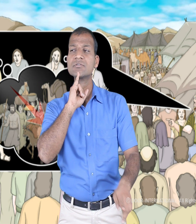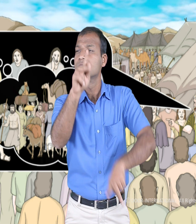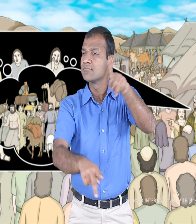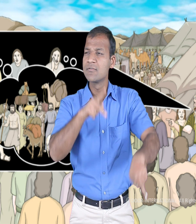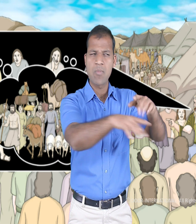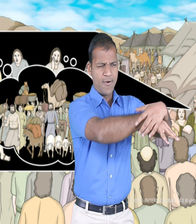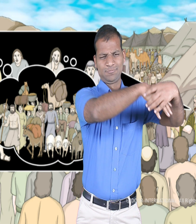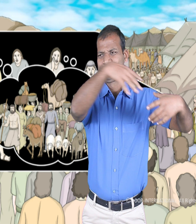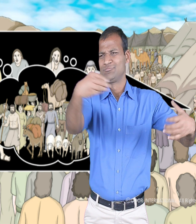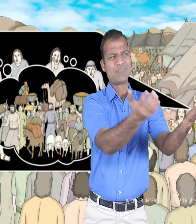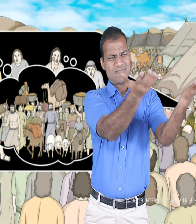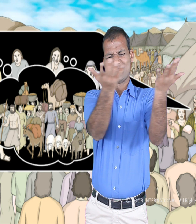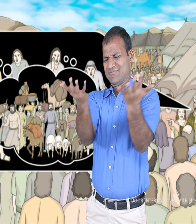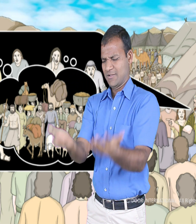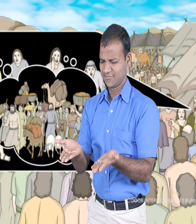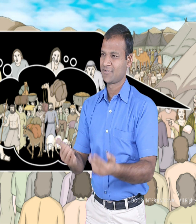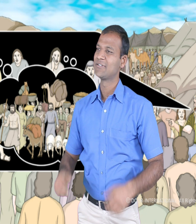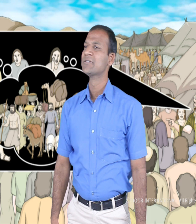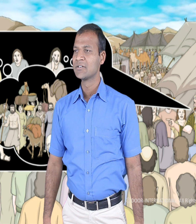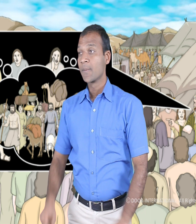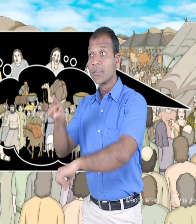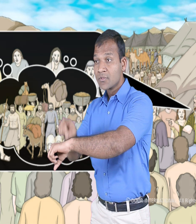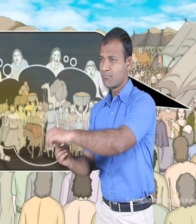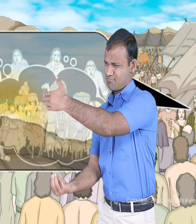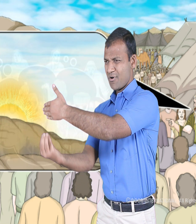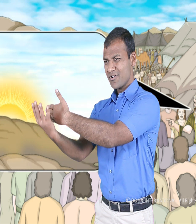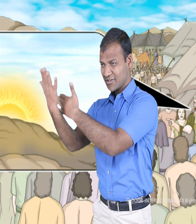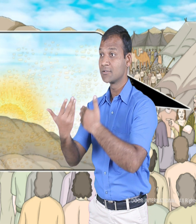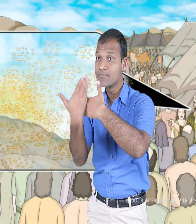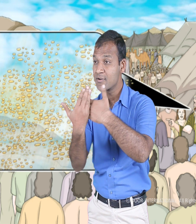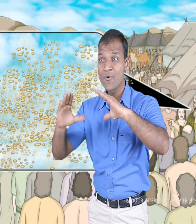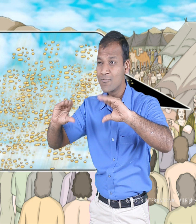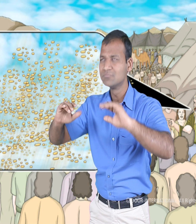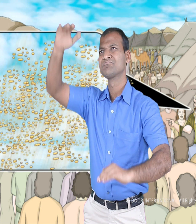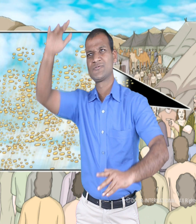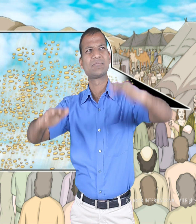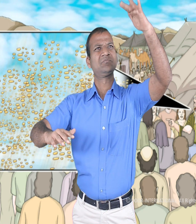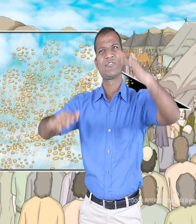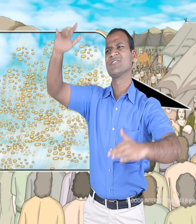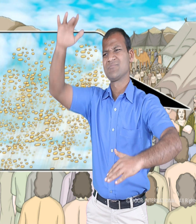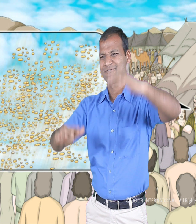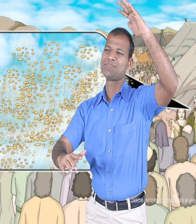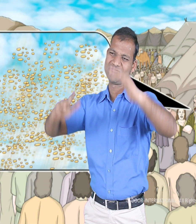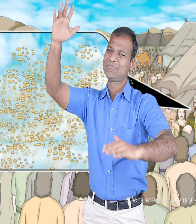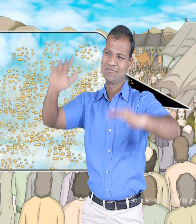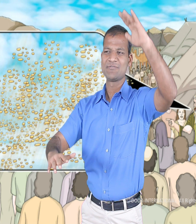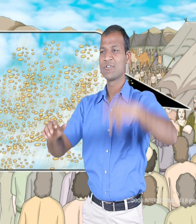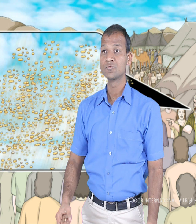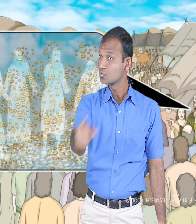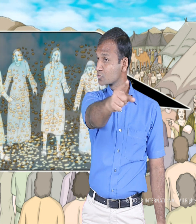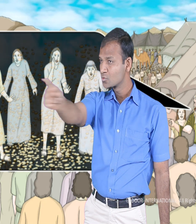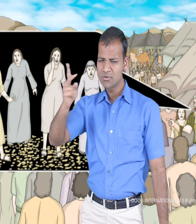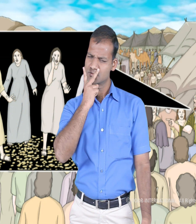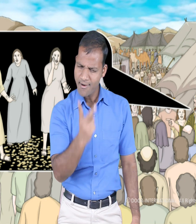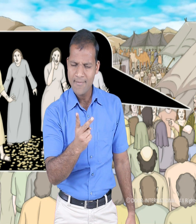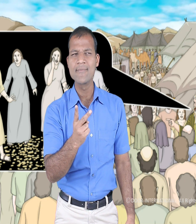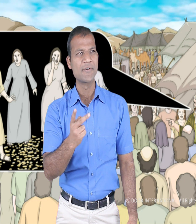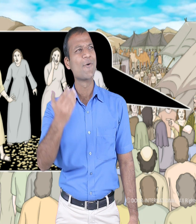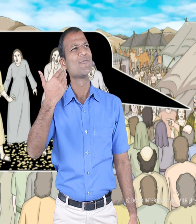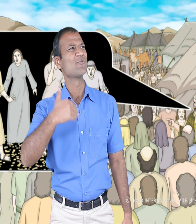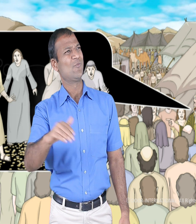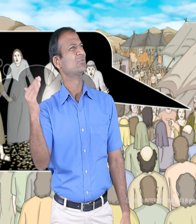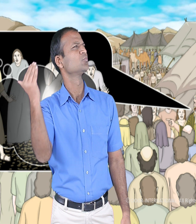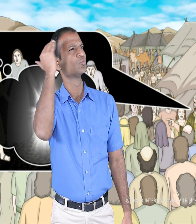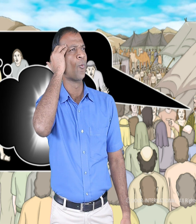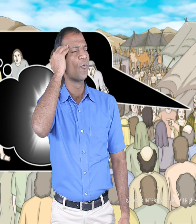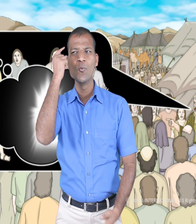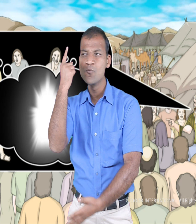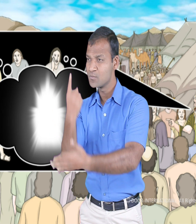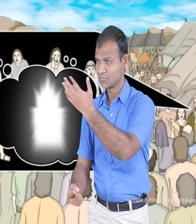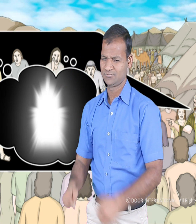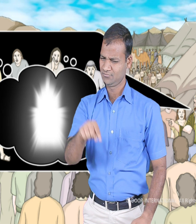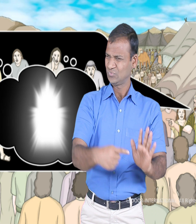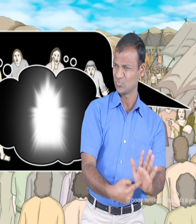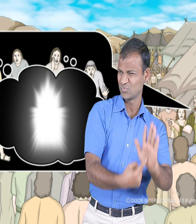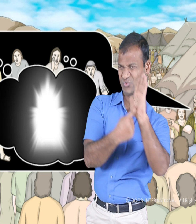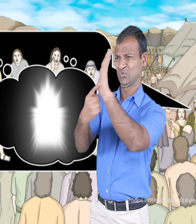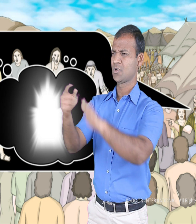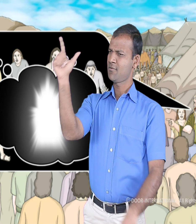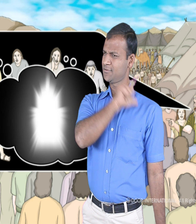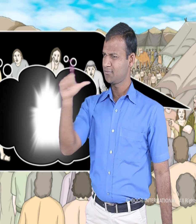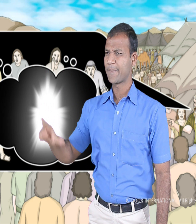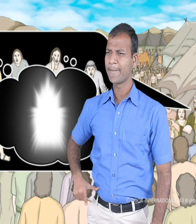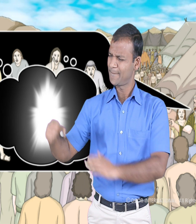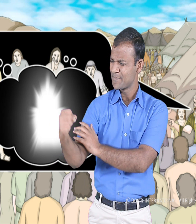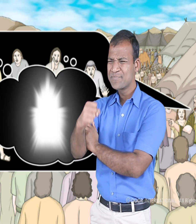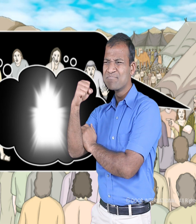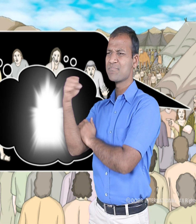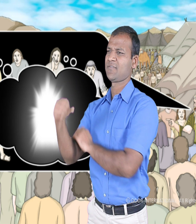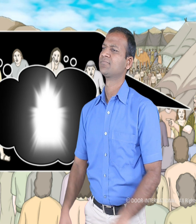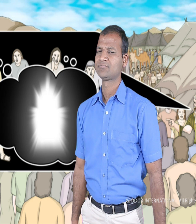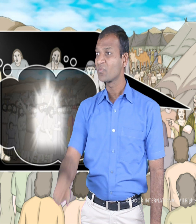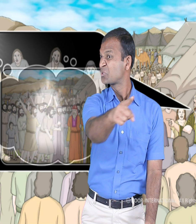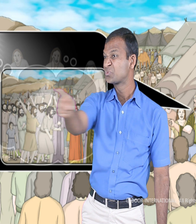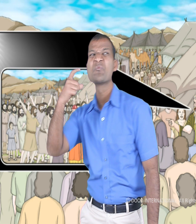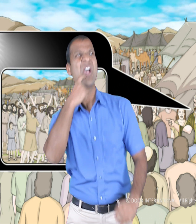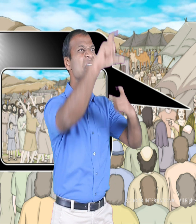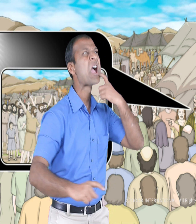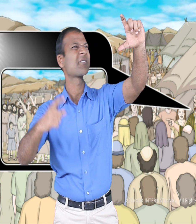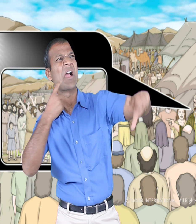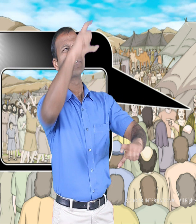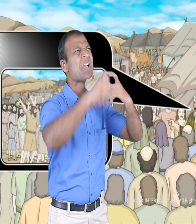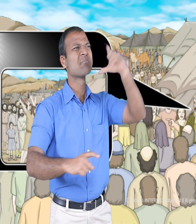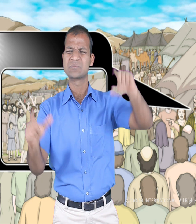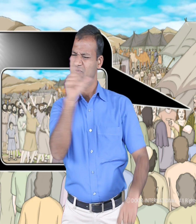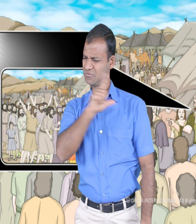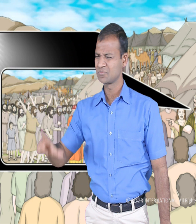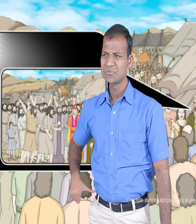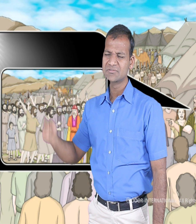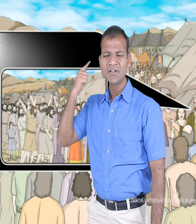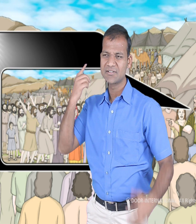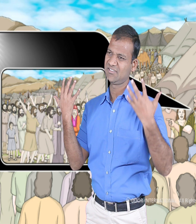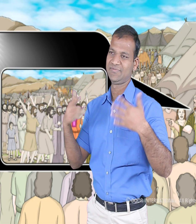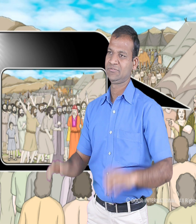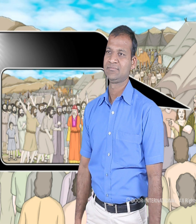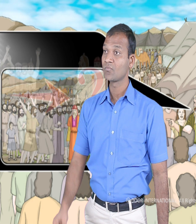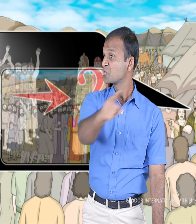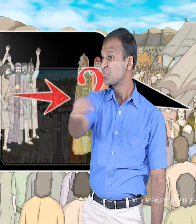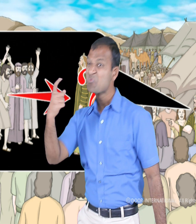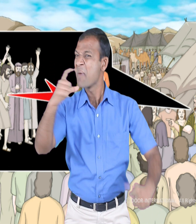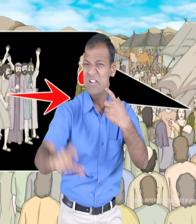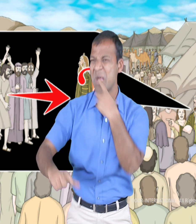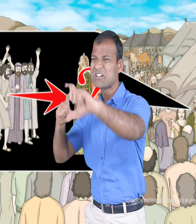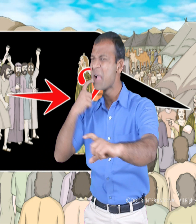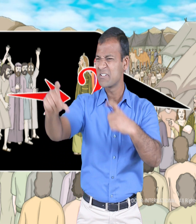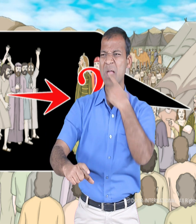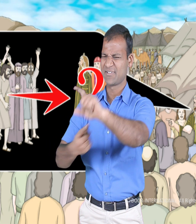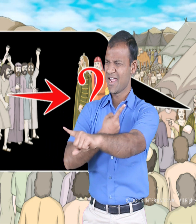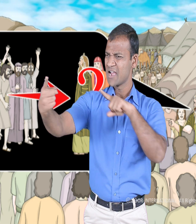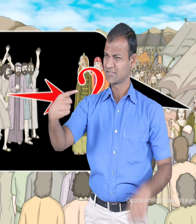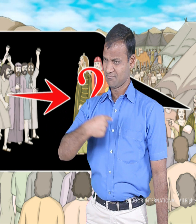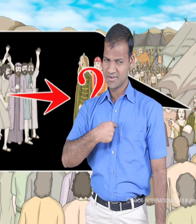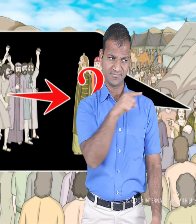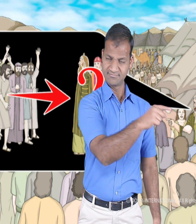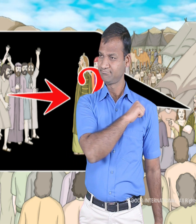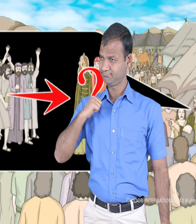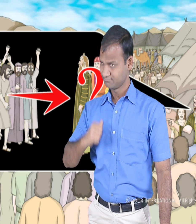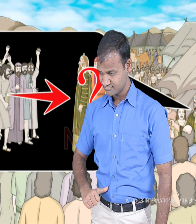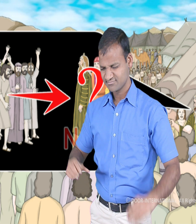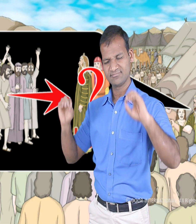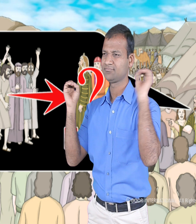And Moses added, “The LORD will give you meat to eat this evening and bread to fill you in the morning, for He has heard your grumbling against Him.